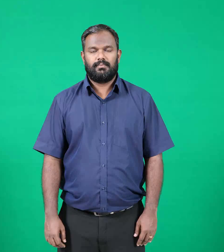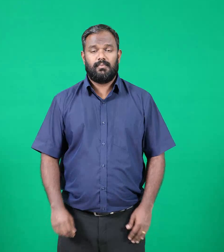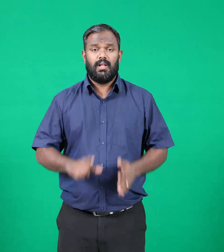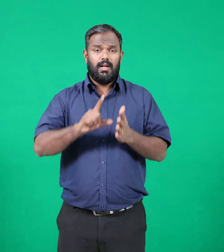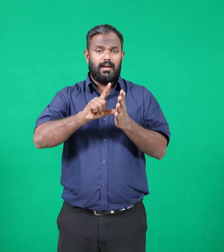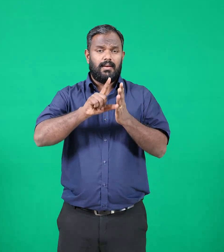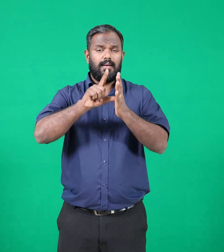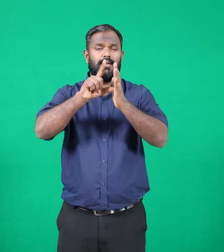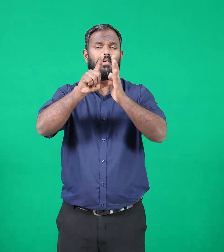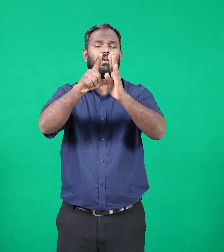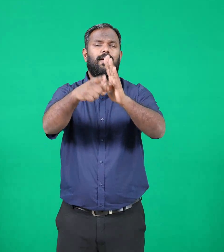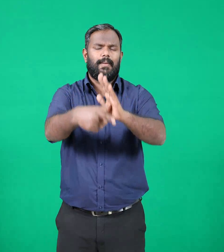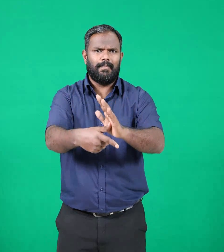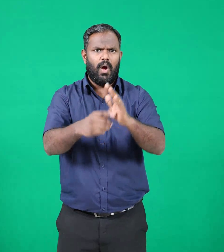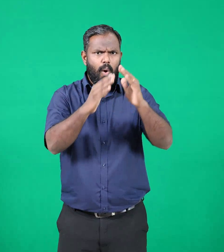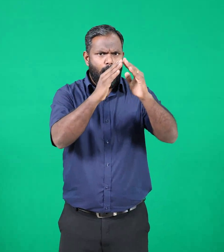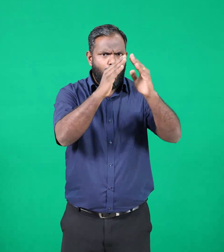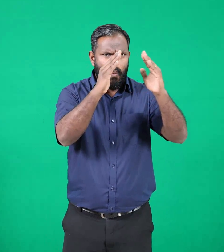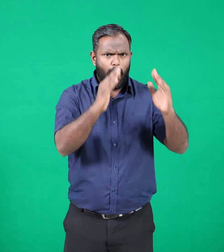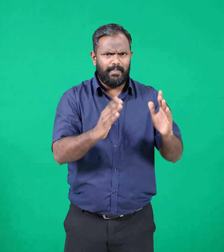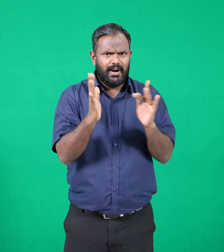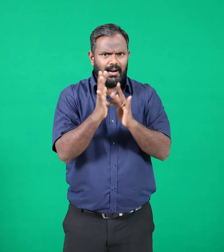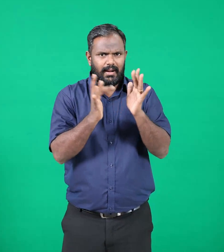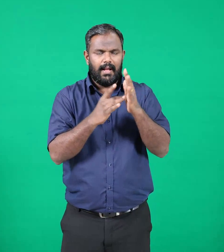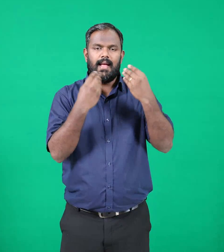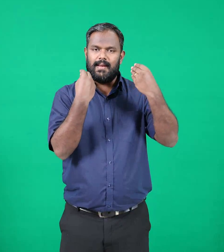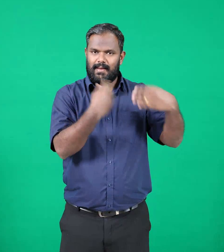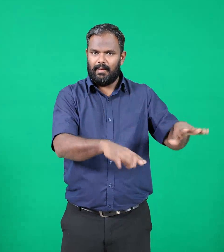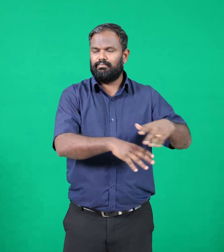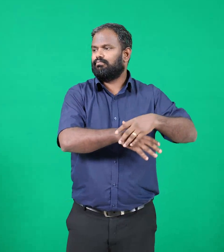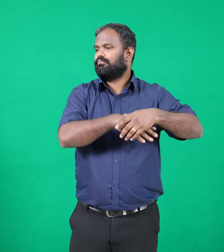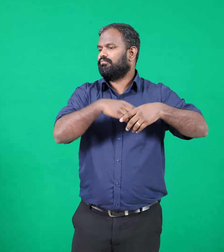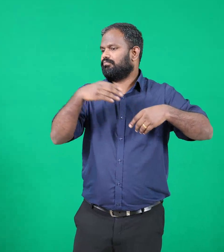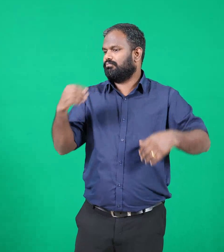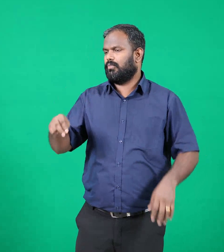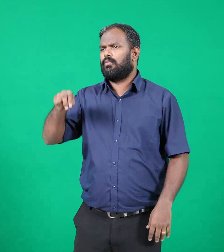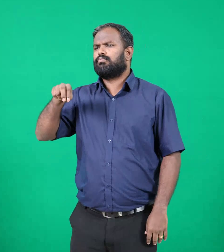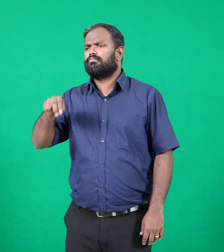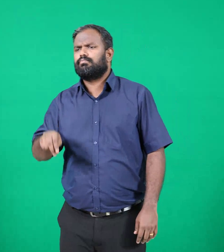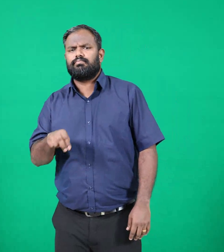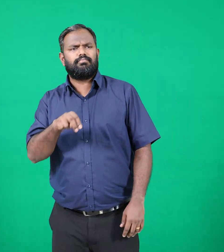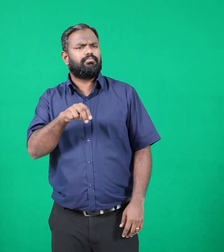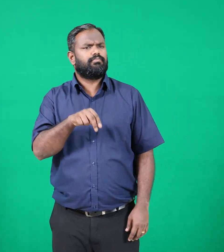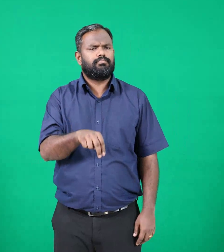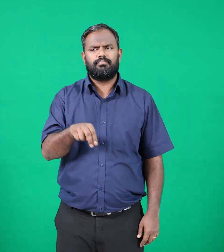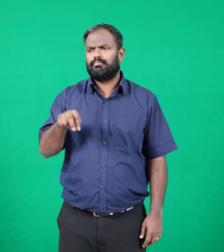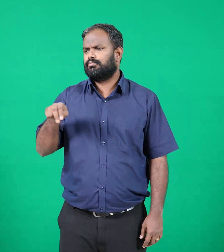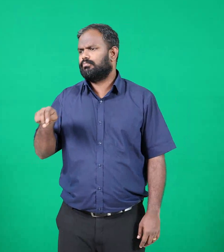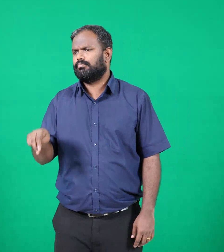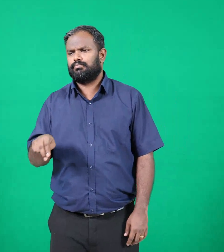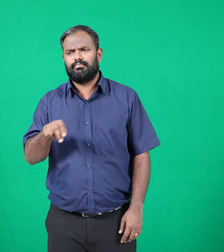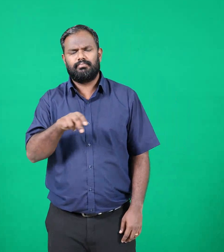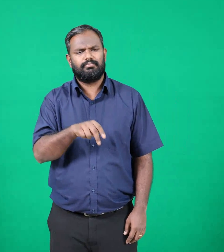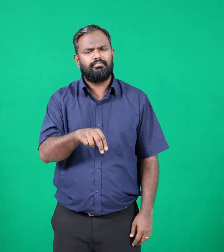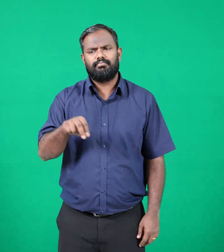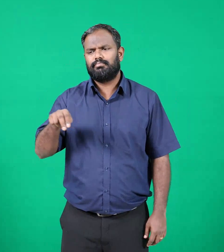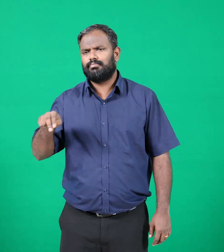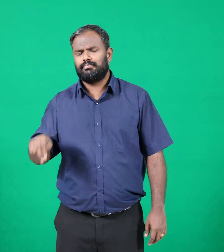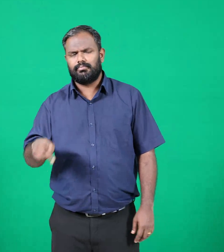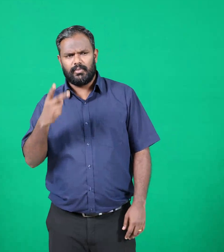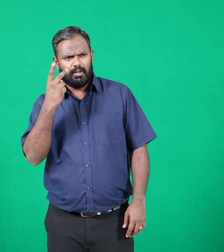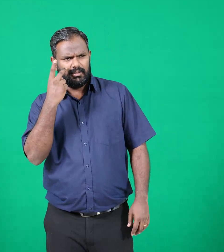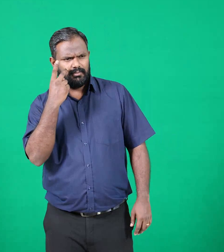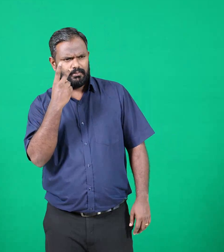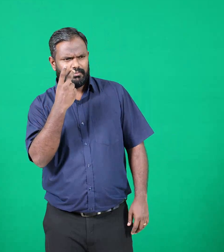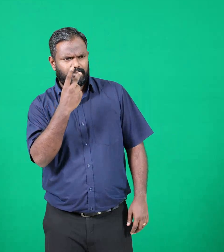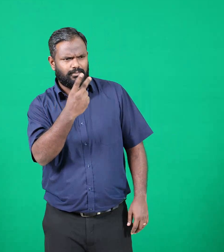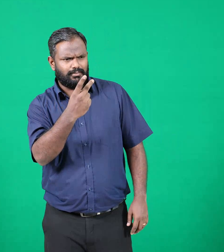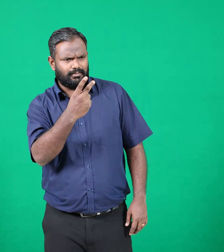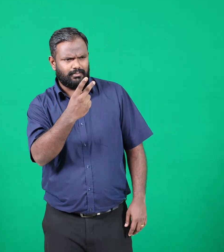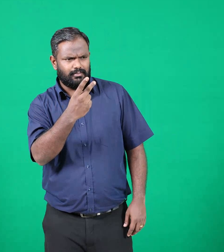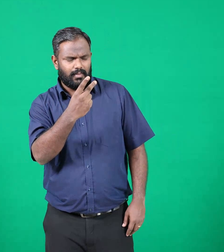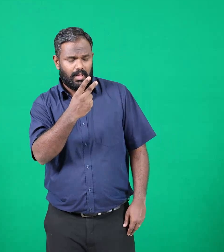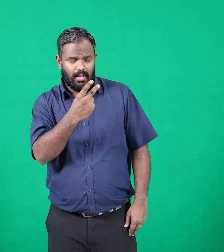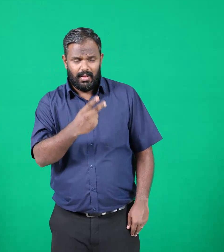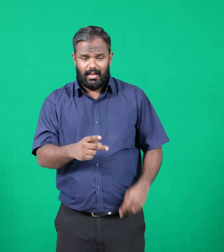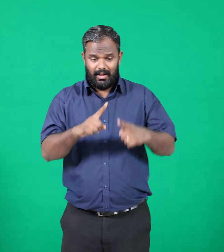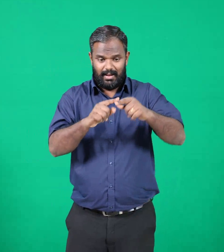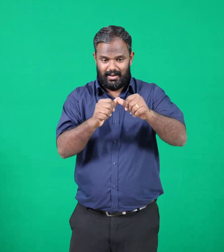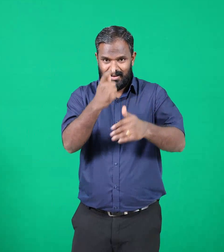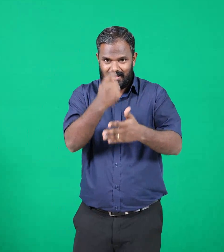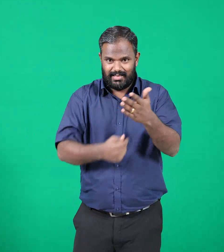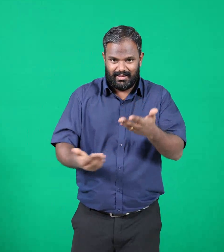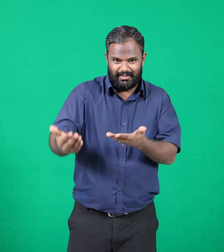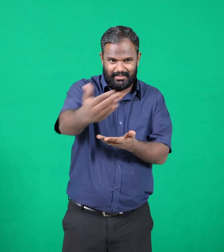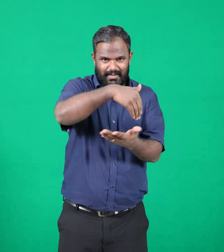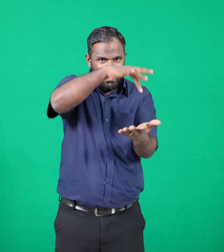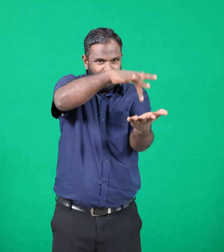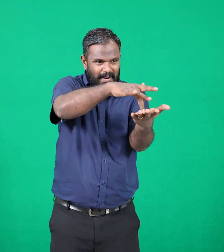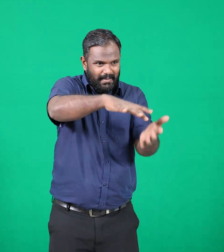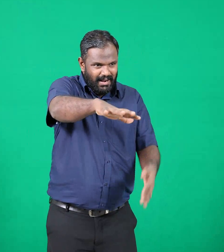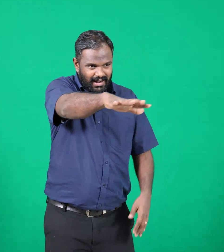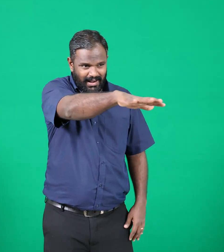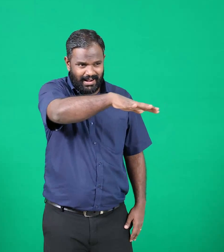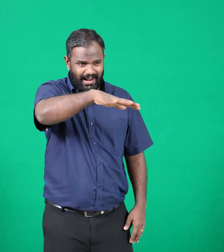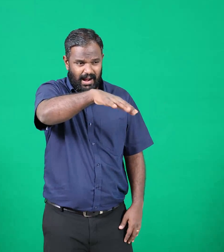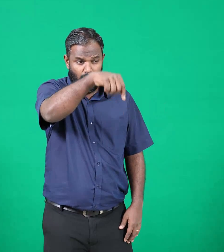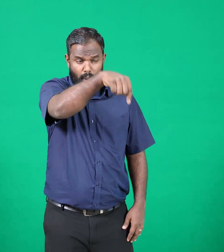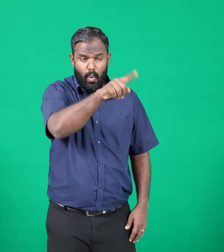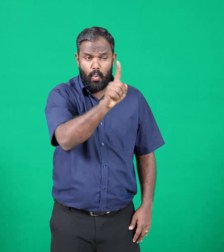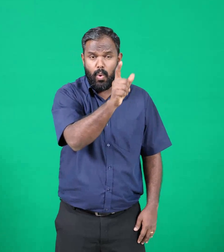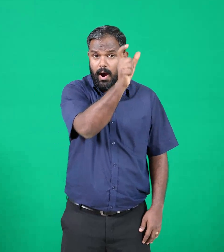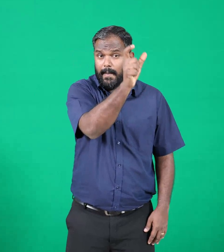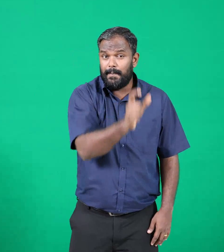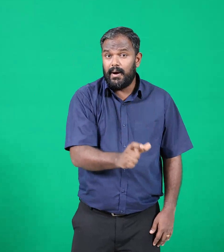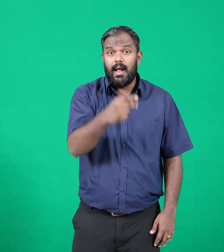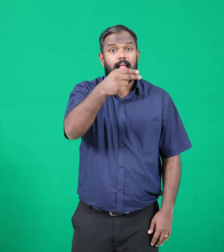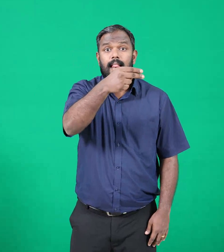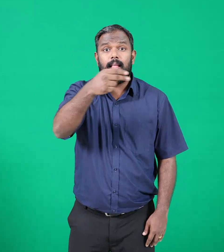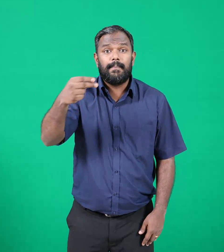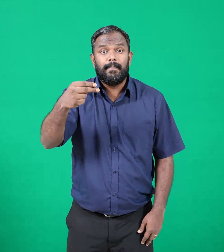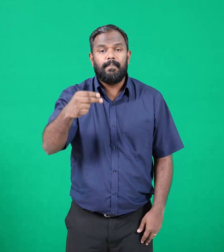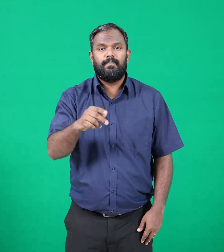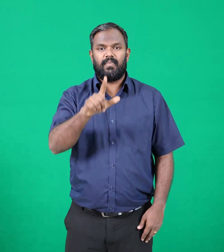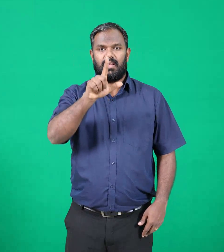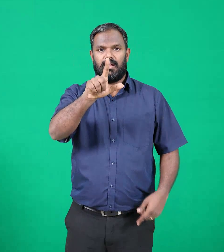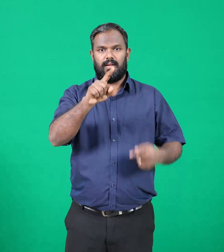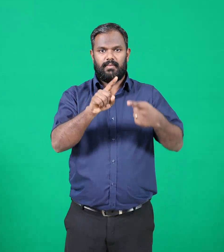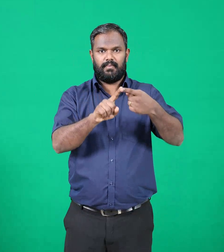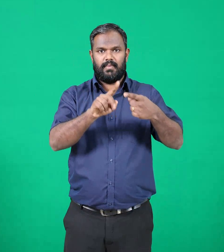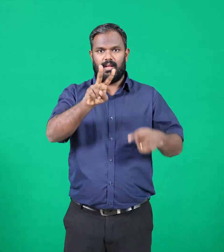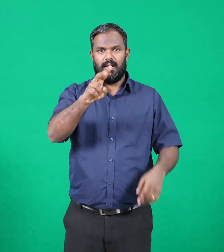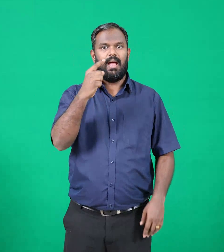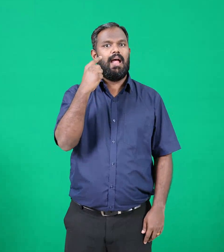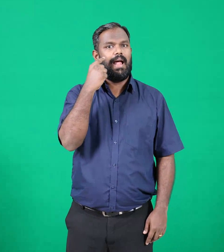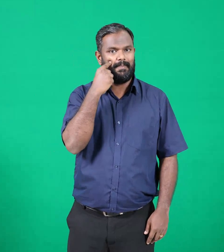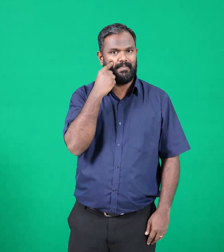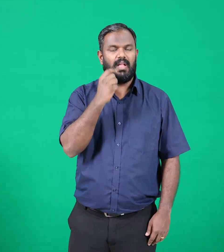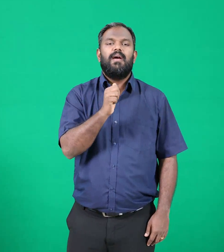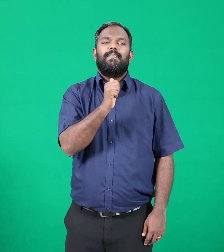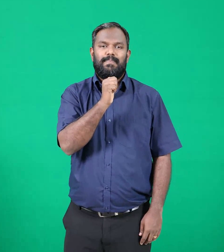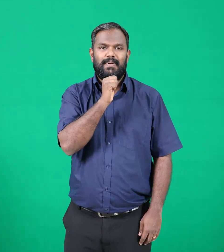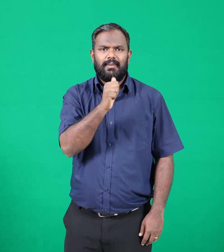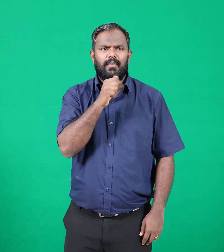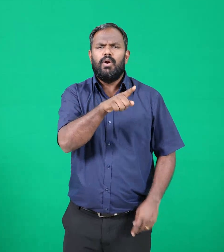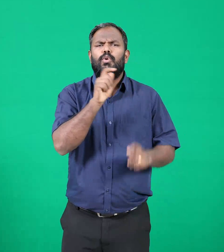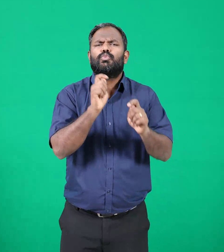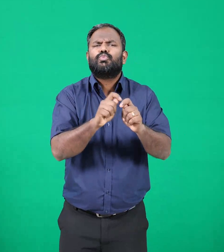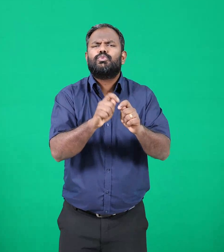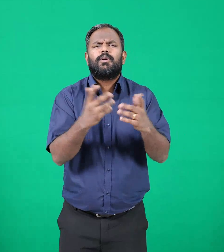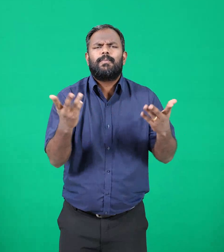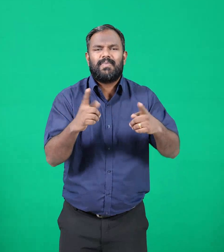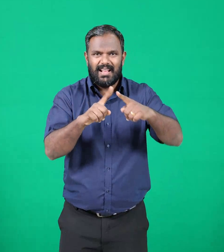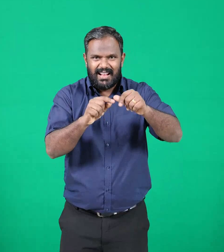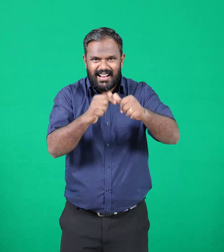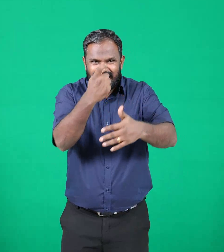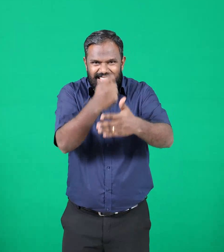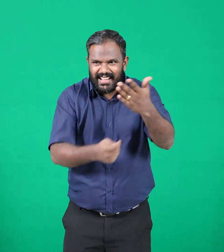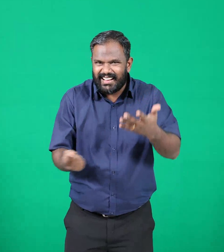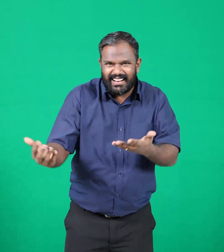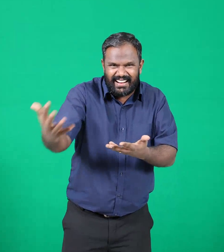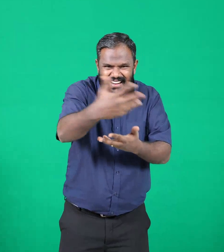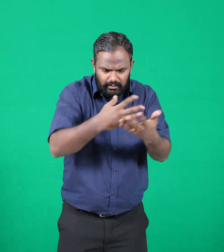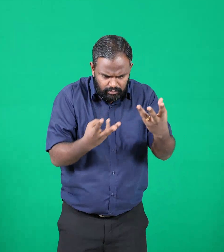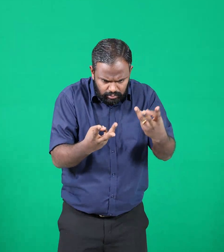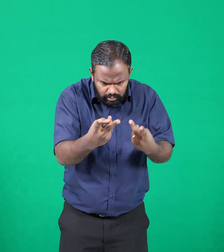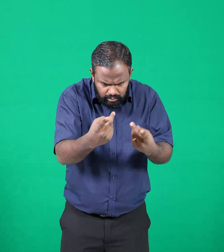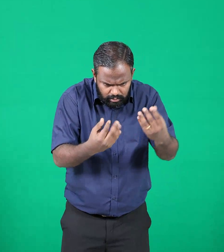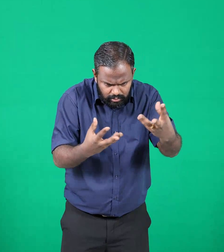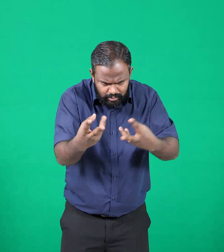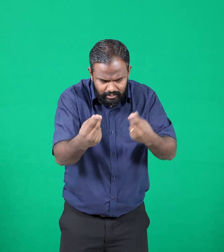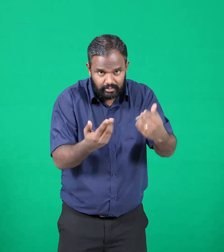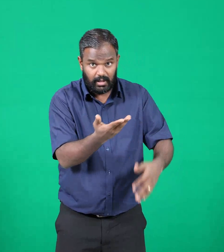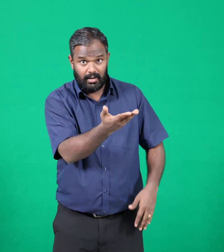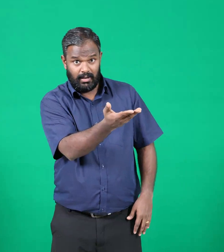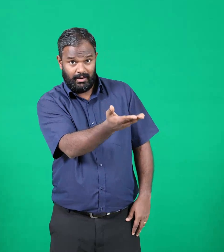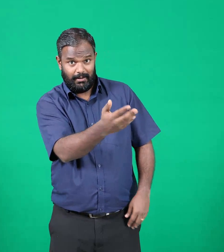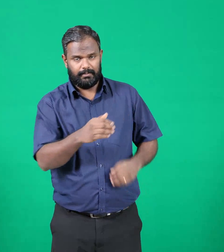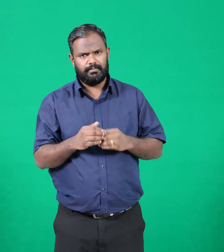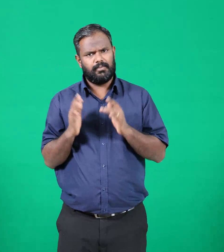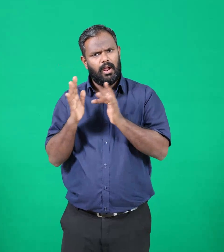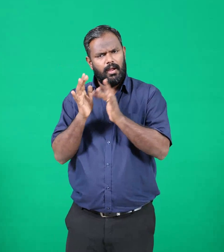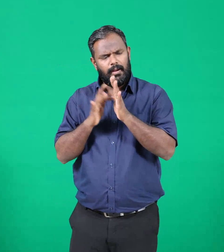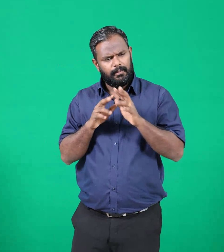After this, Jesus went out and saw a tax collector named Levi sitting at the tax booth.